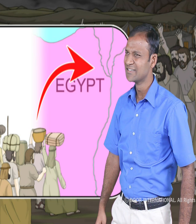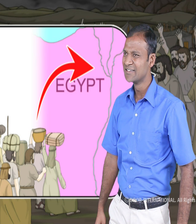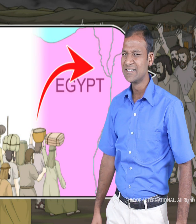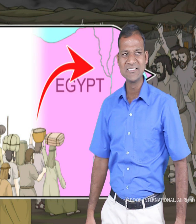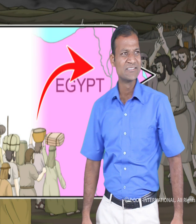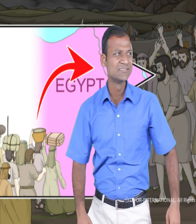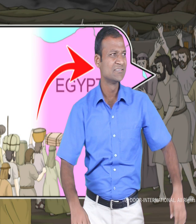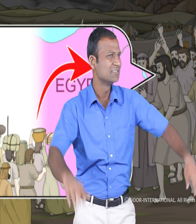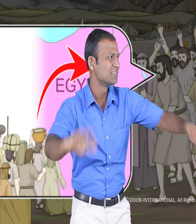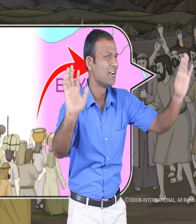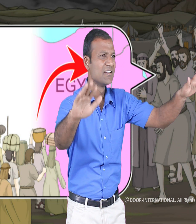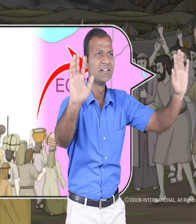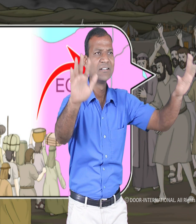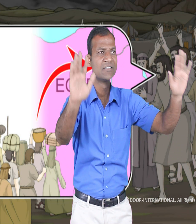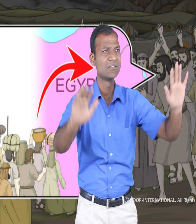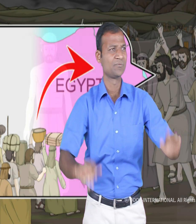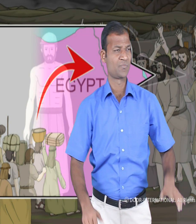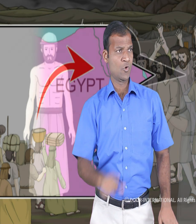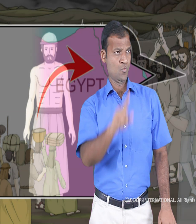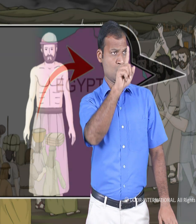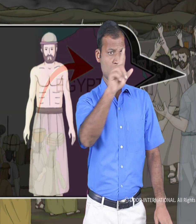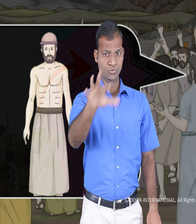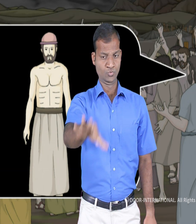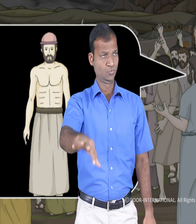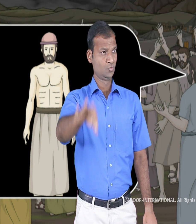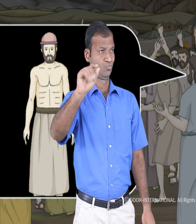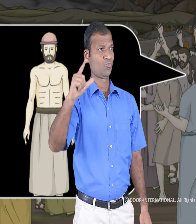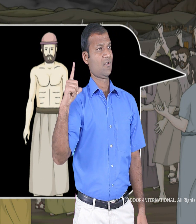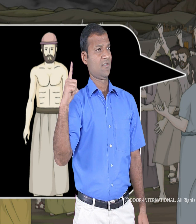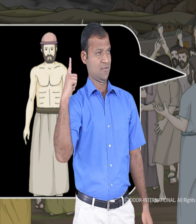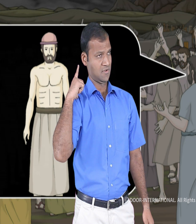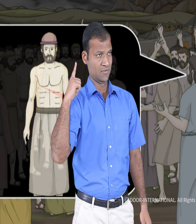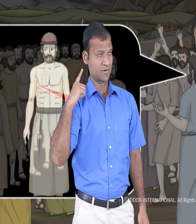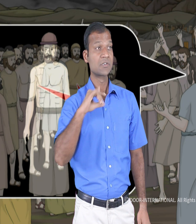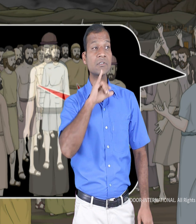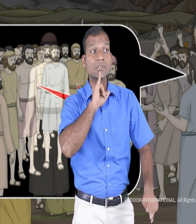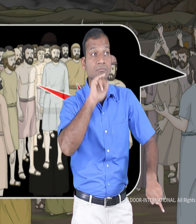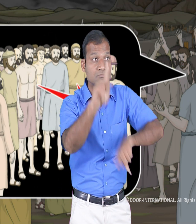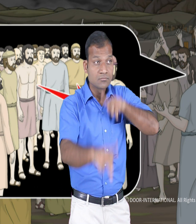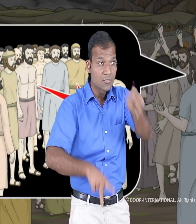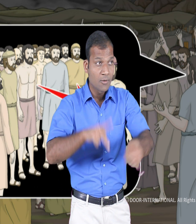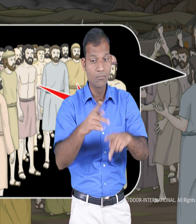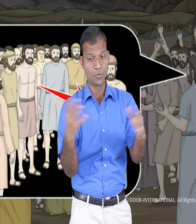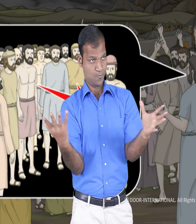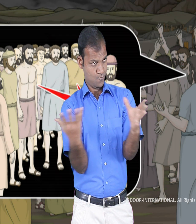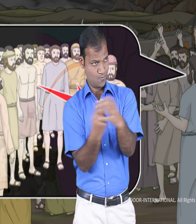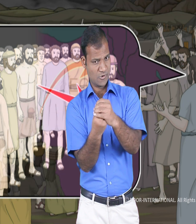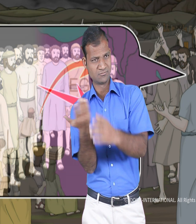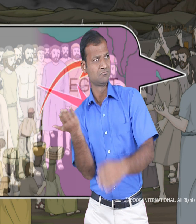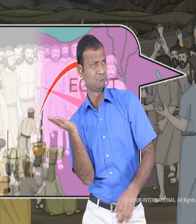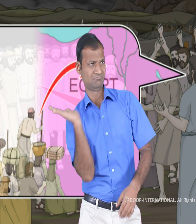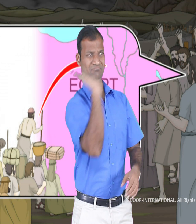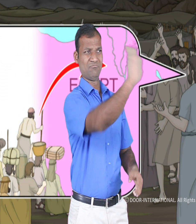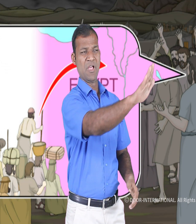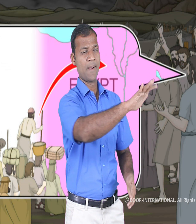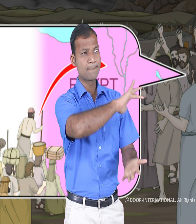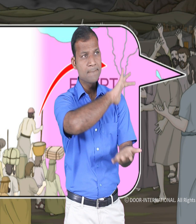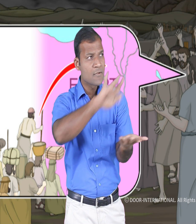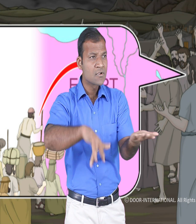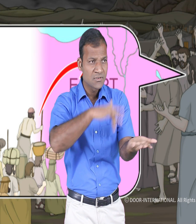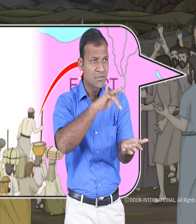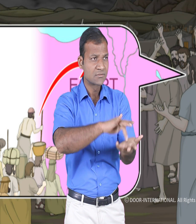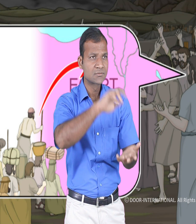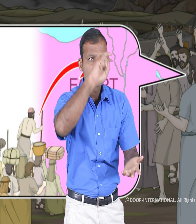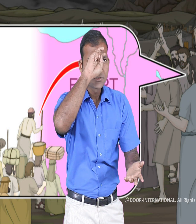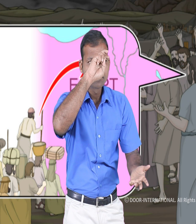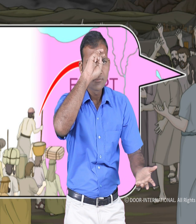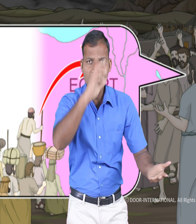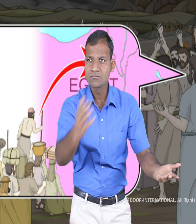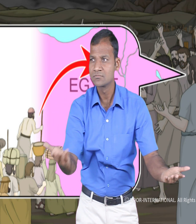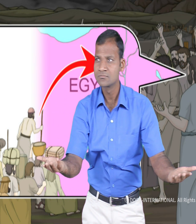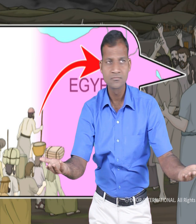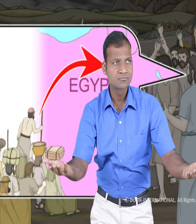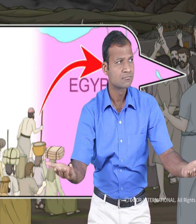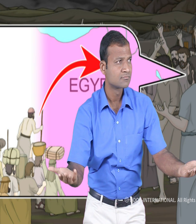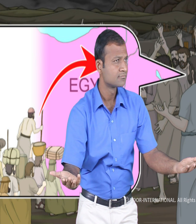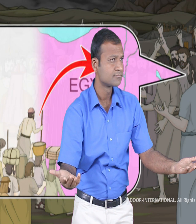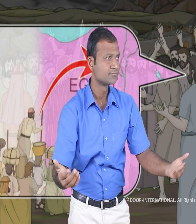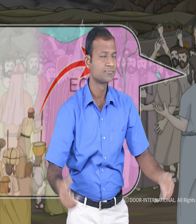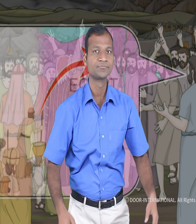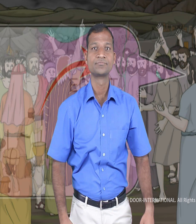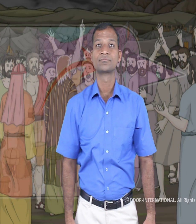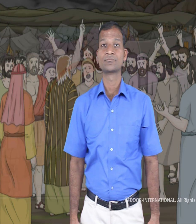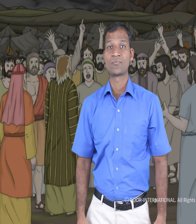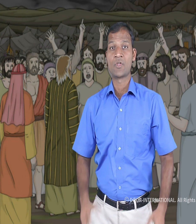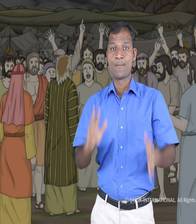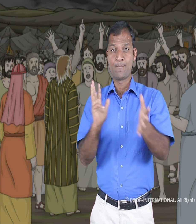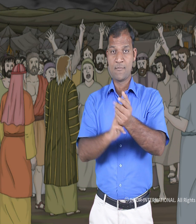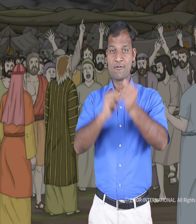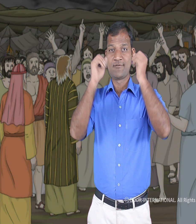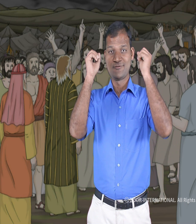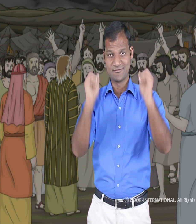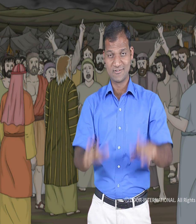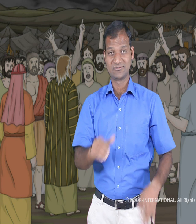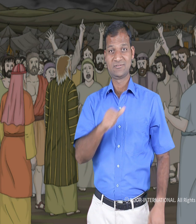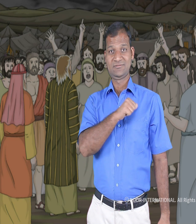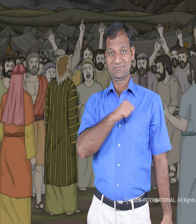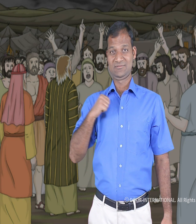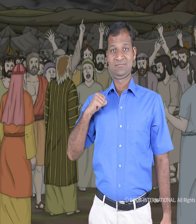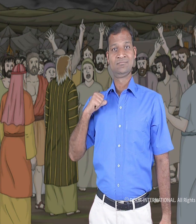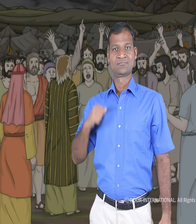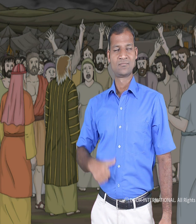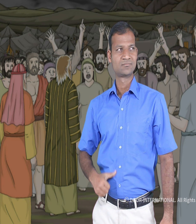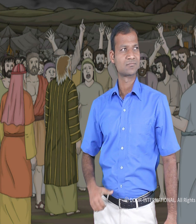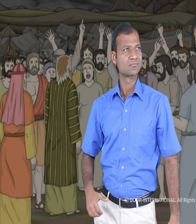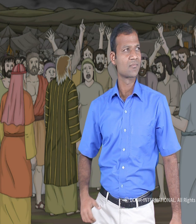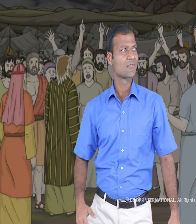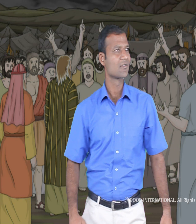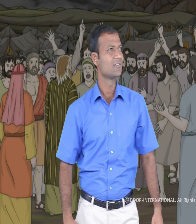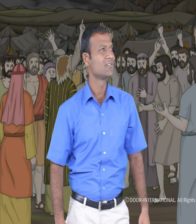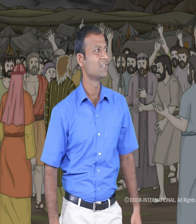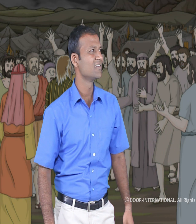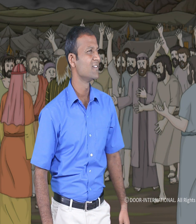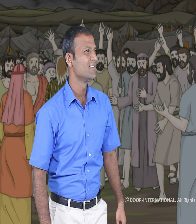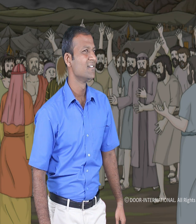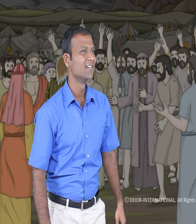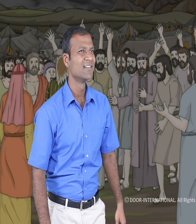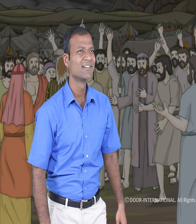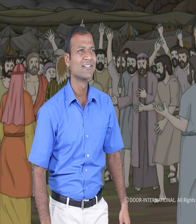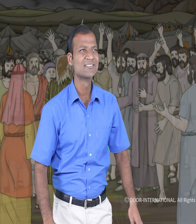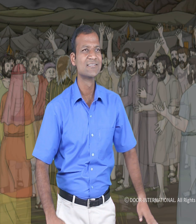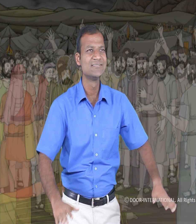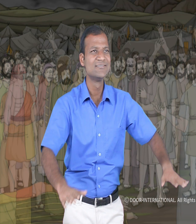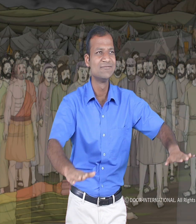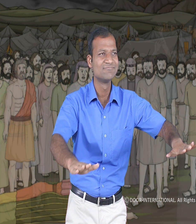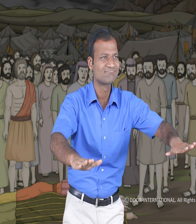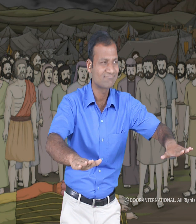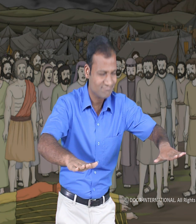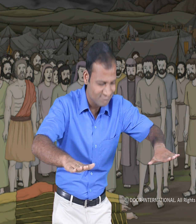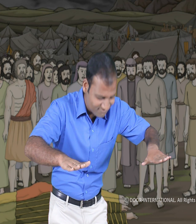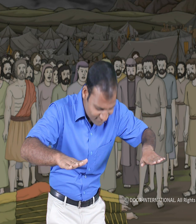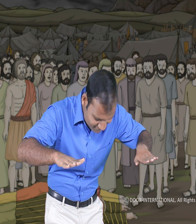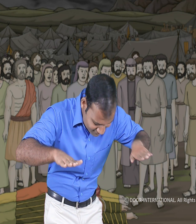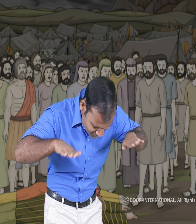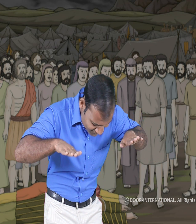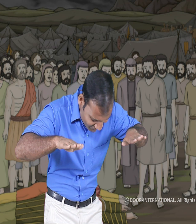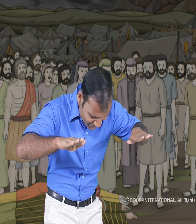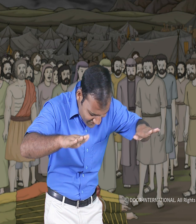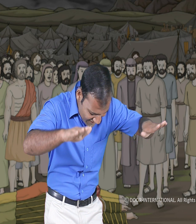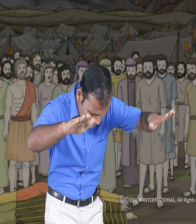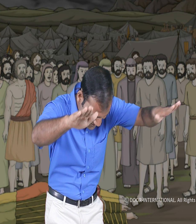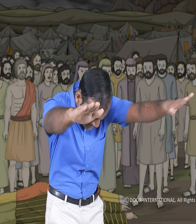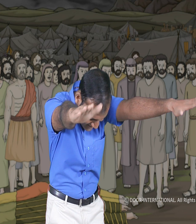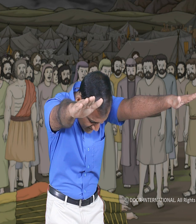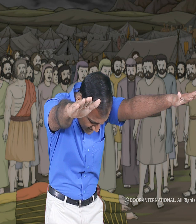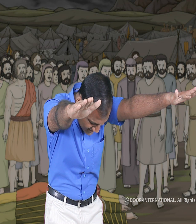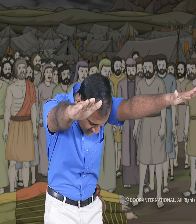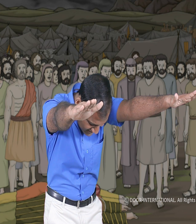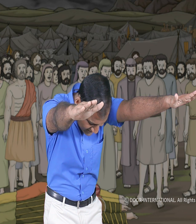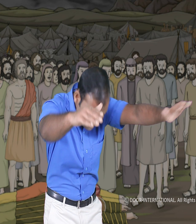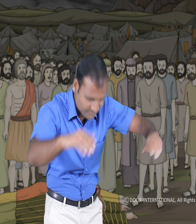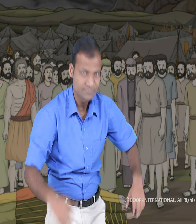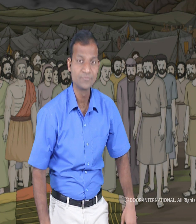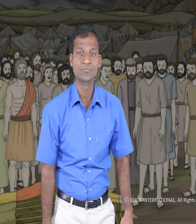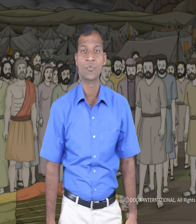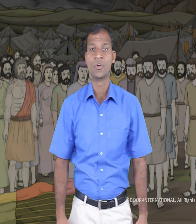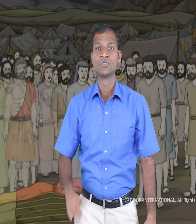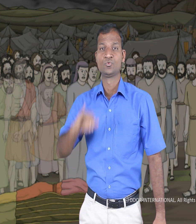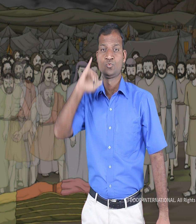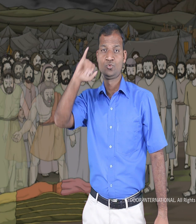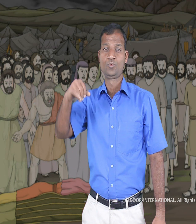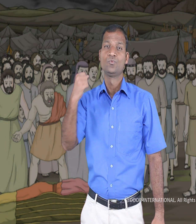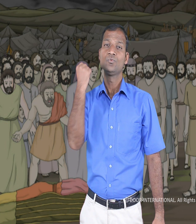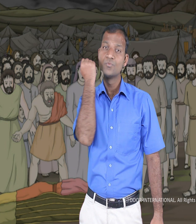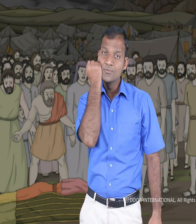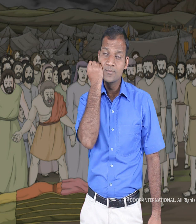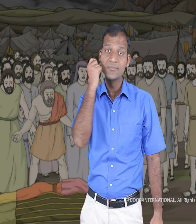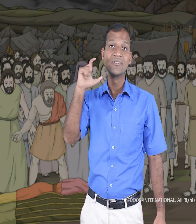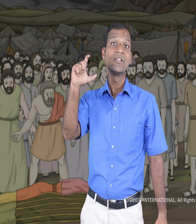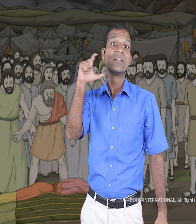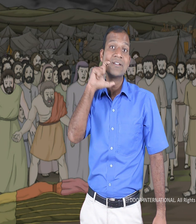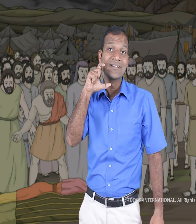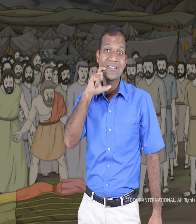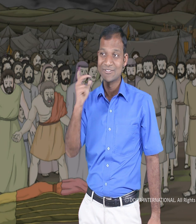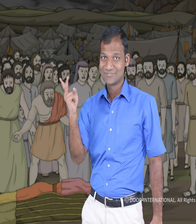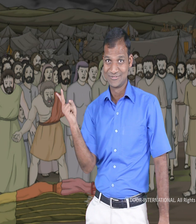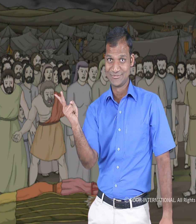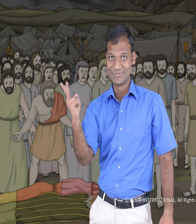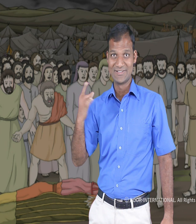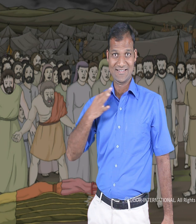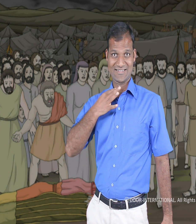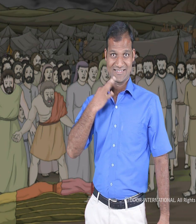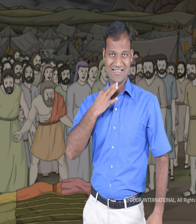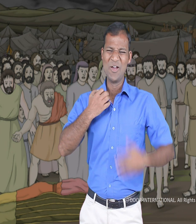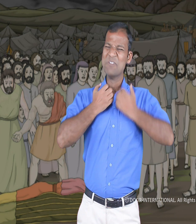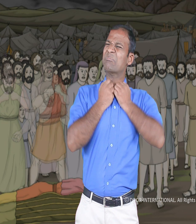So they said to one another, “Let us appoint a leader and return to Egypt.” Then Moses and Aaron fell facedown before the whole assembly of the congregation of Israel.